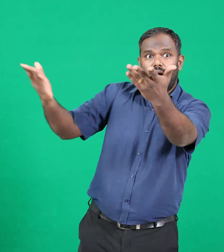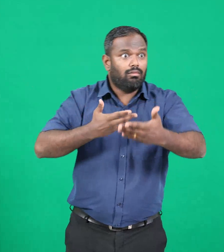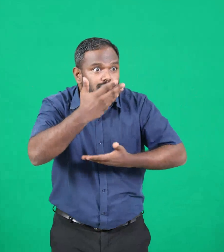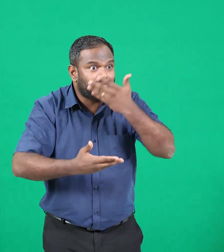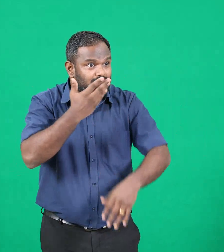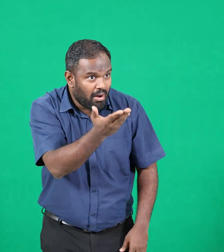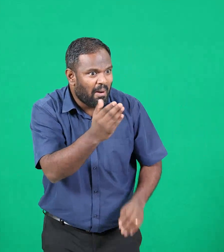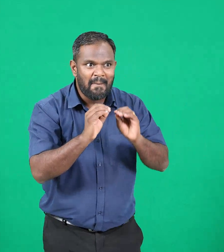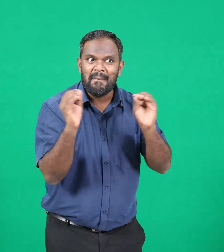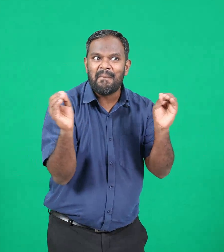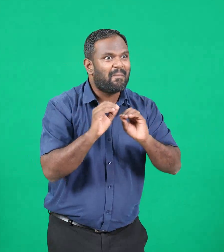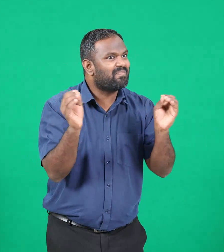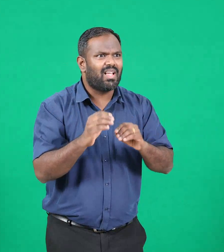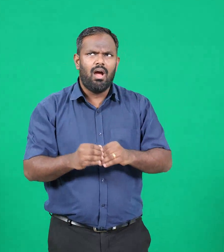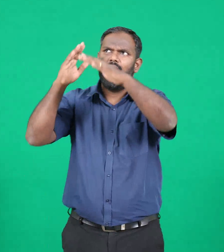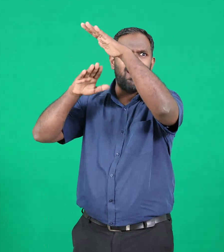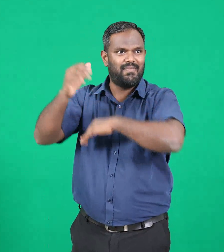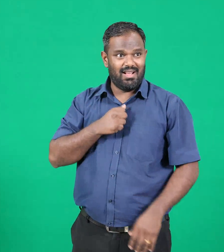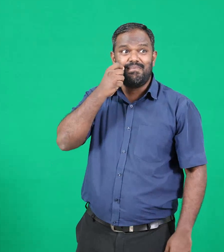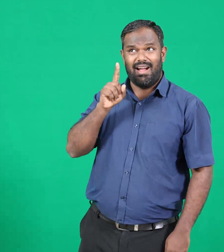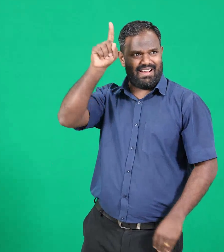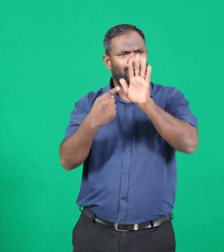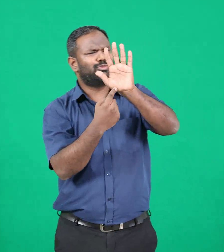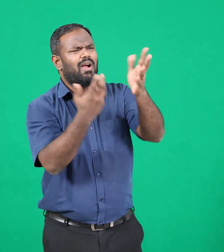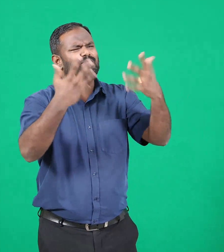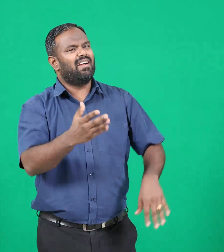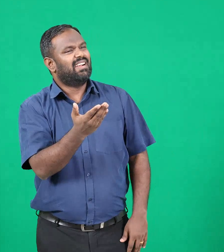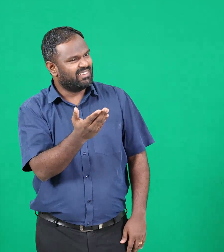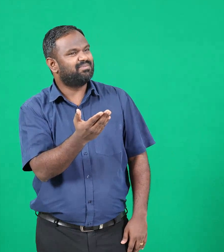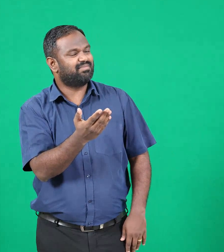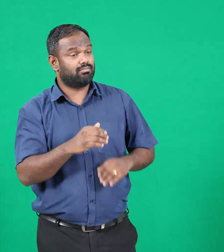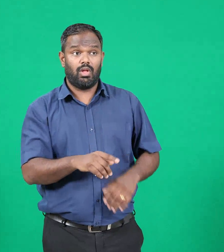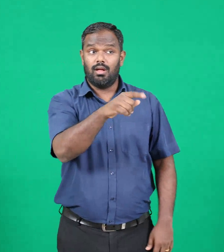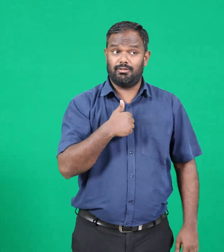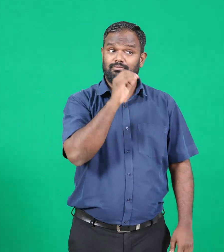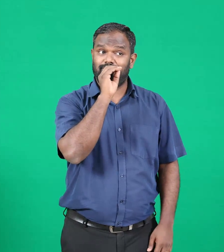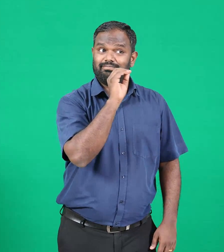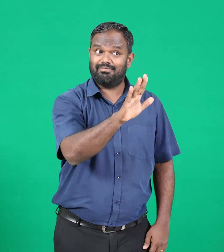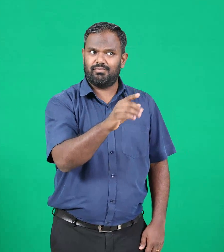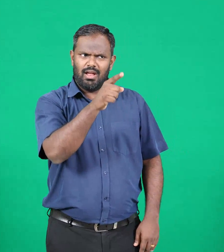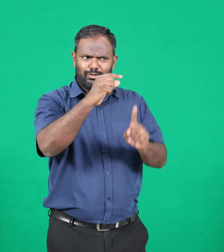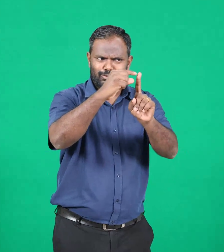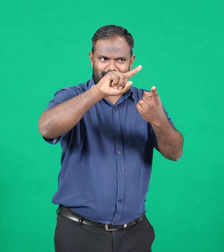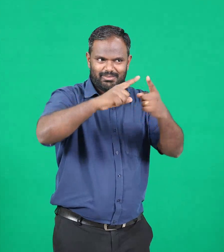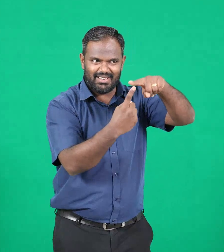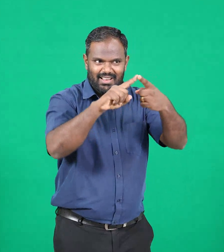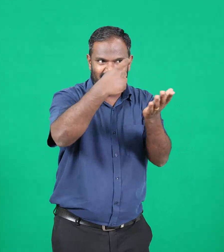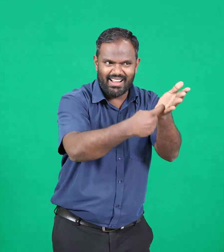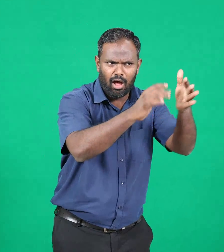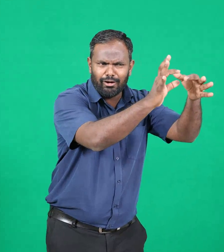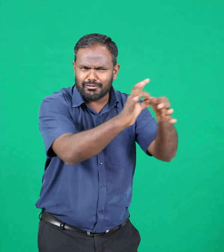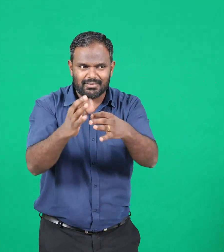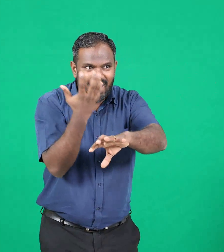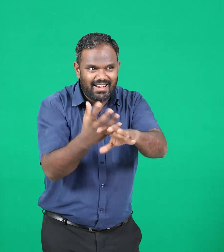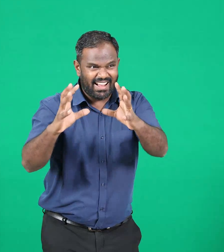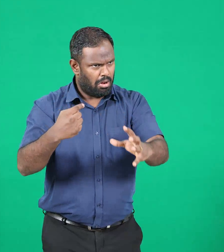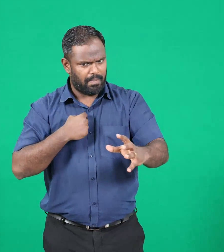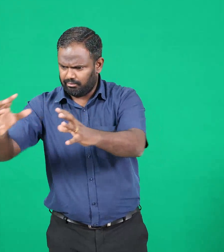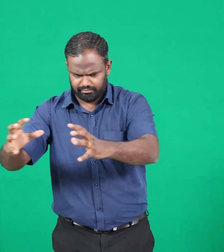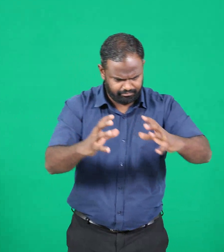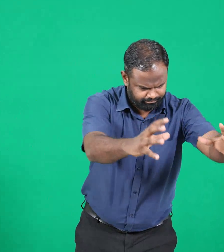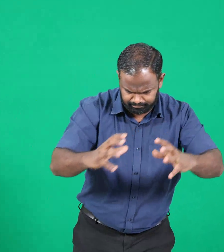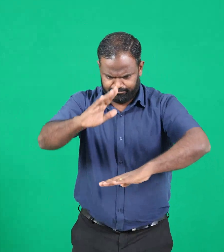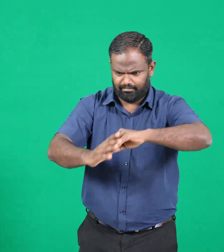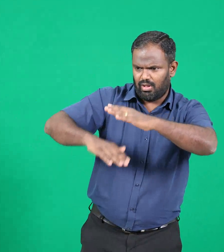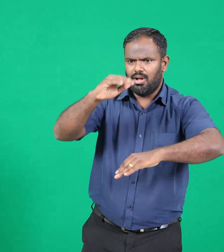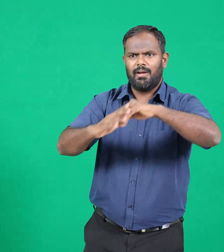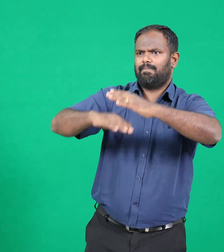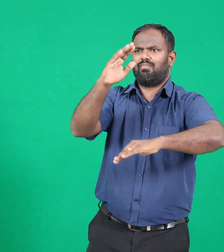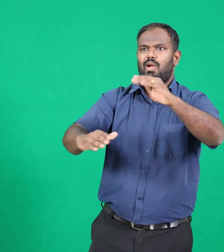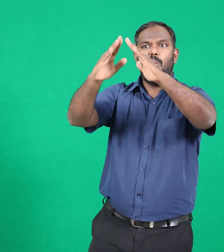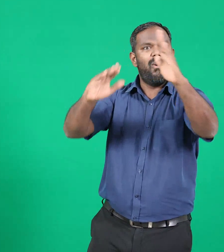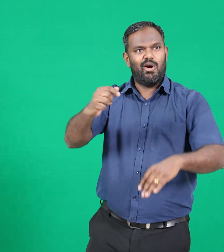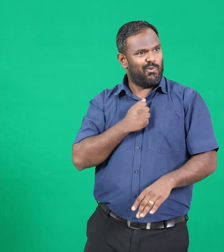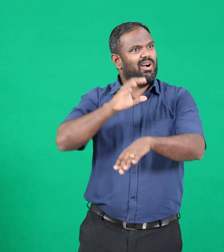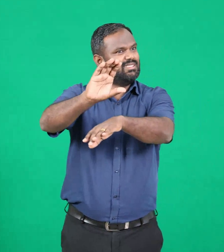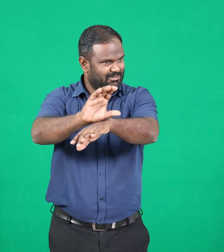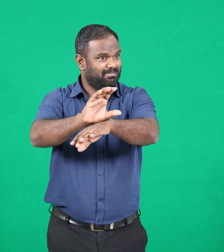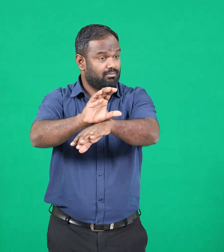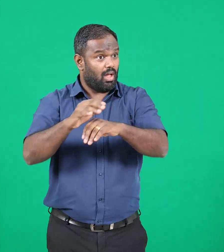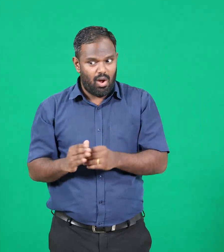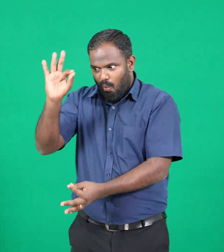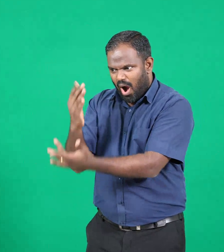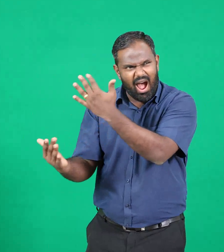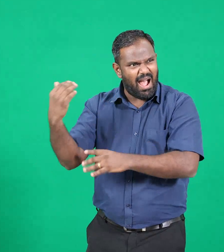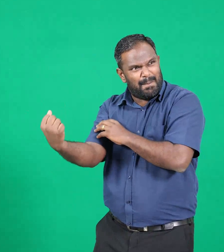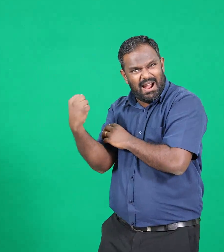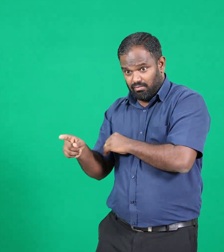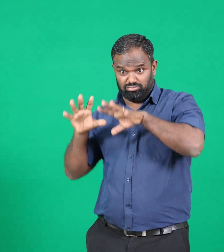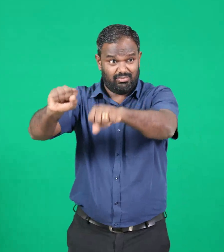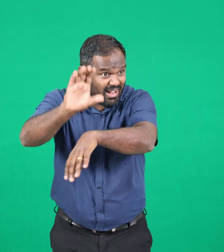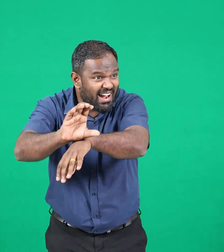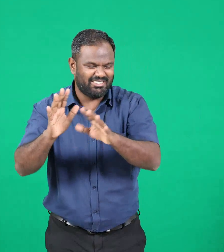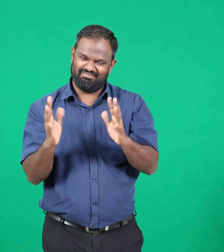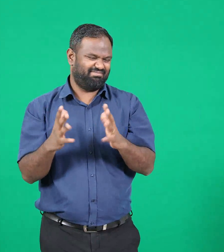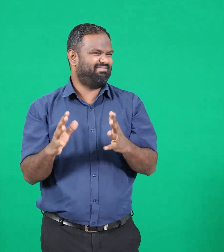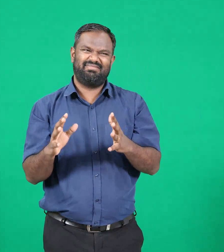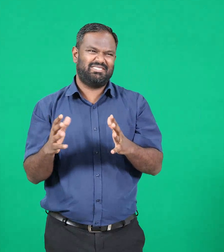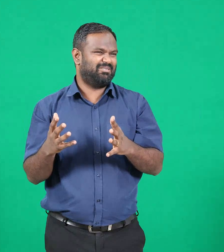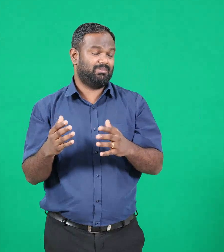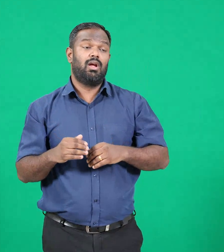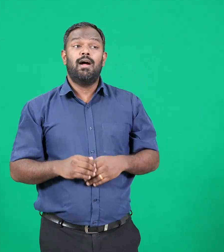And I tell you that you are Peter, and on this rock I will build My church, and the gates of Hades will not prevail against it.